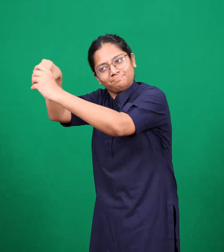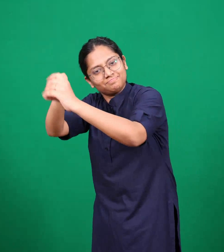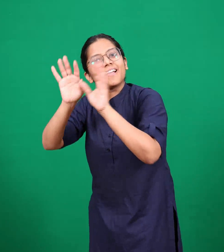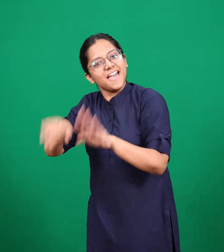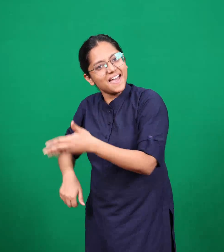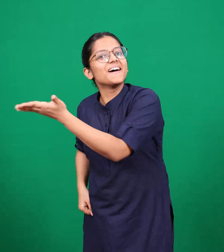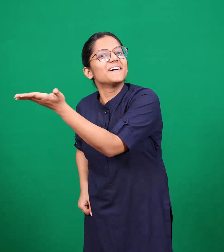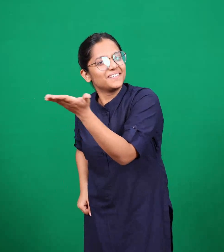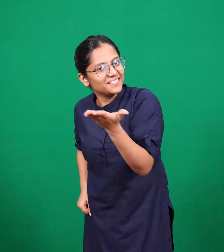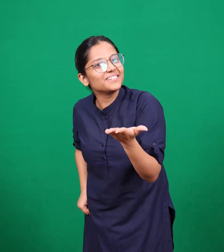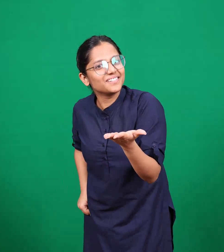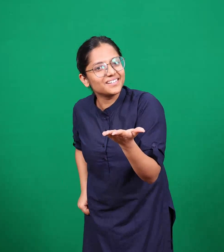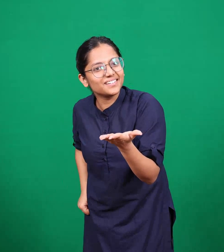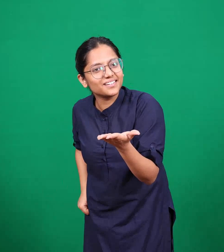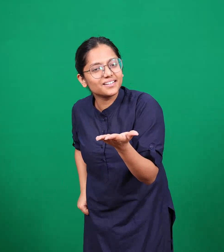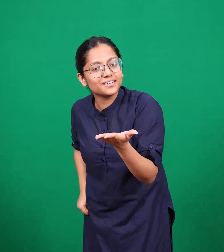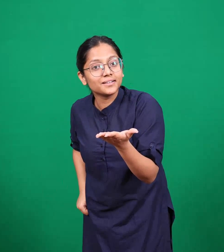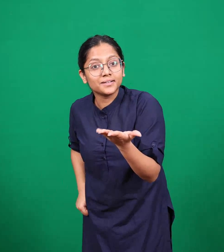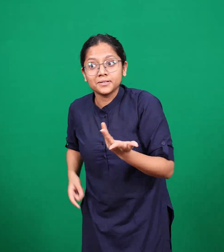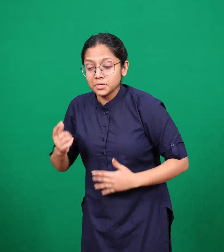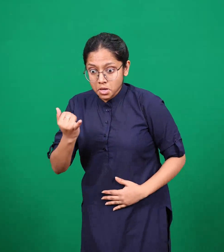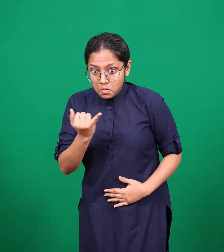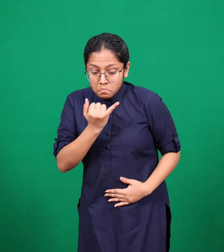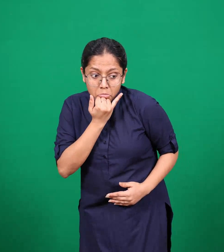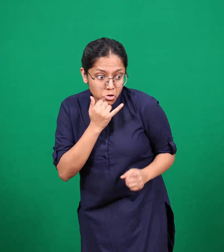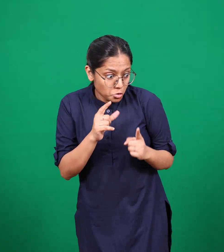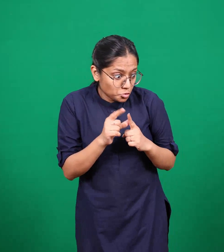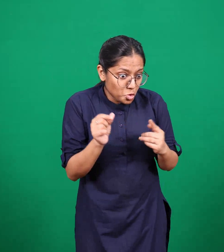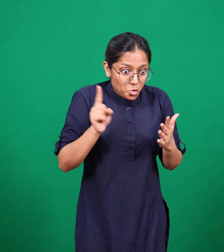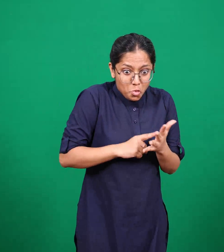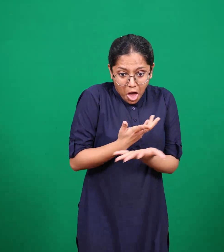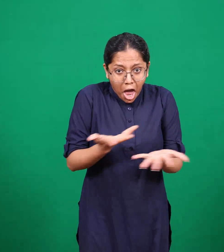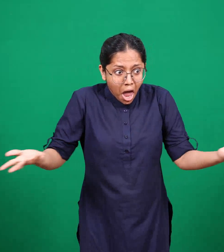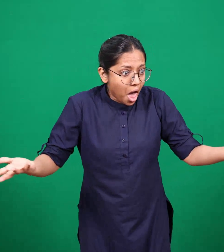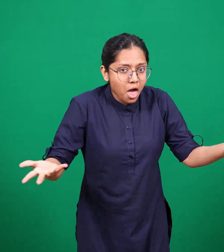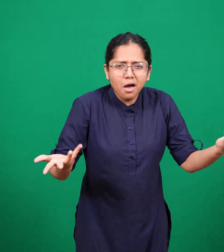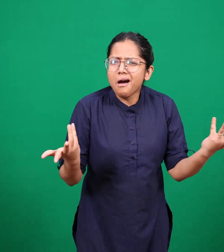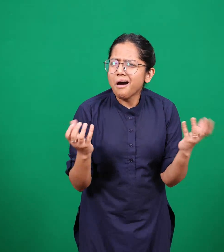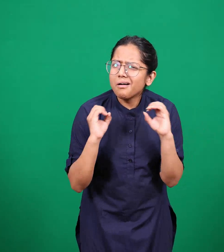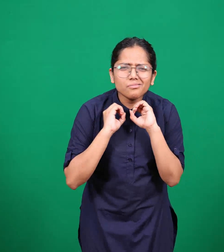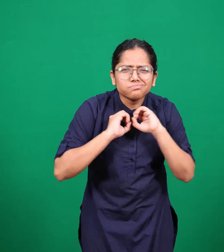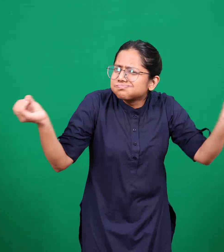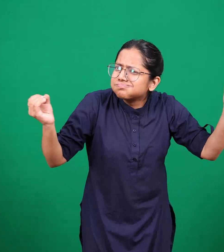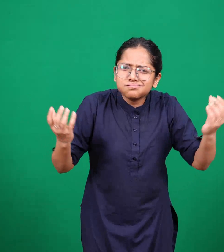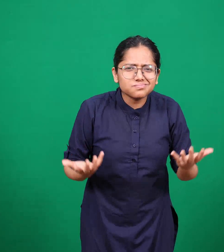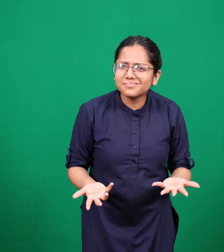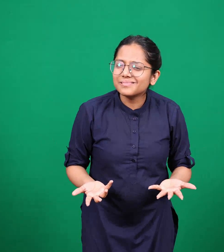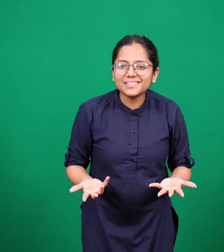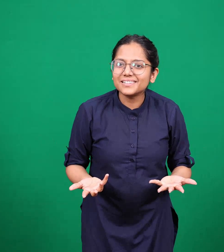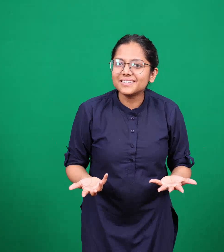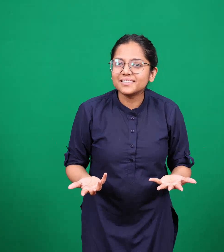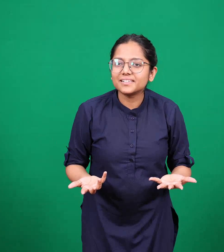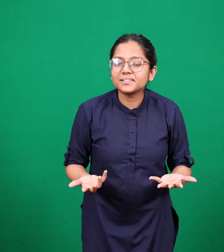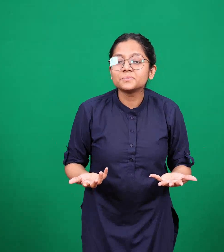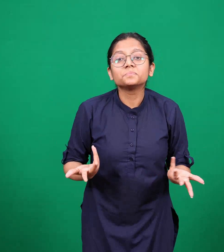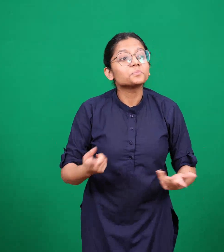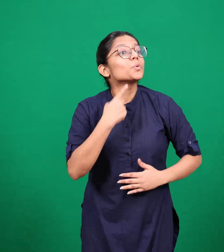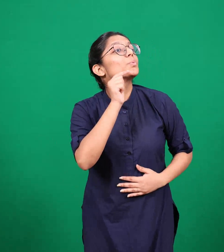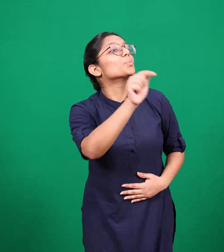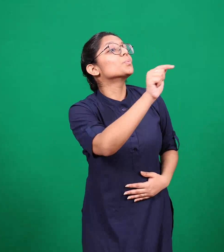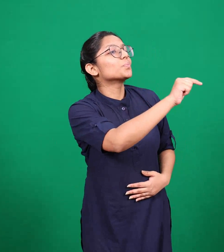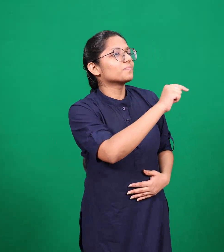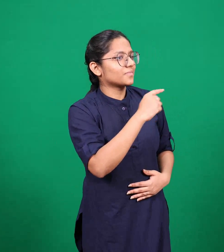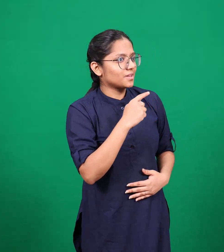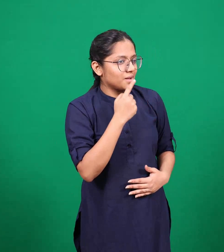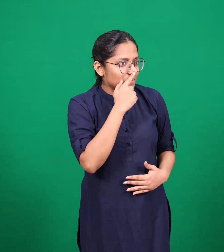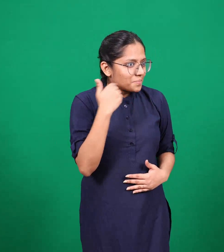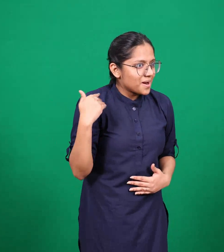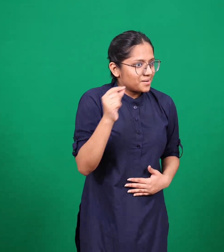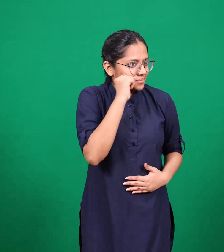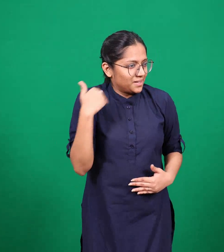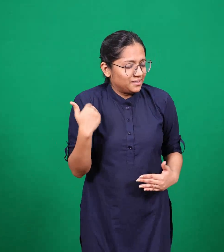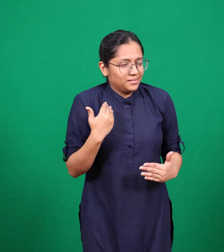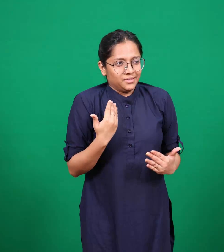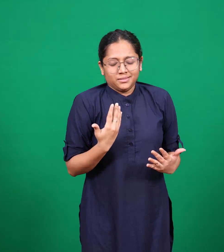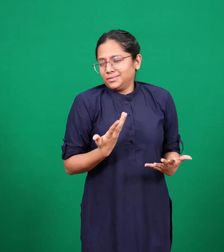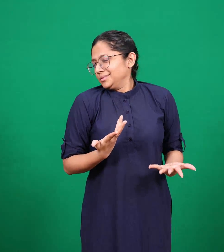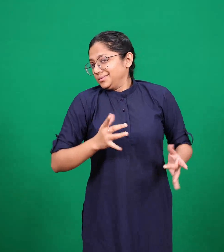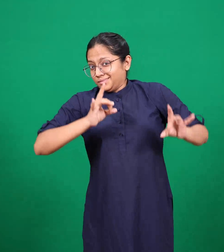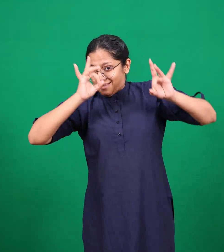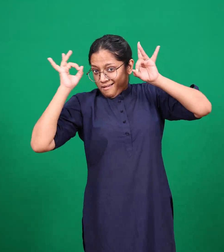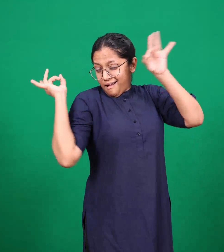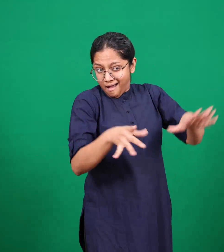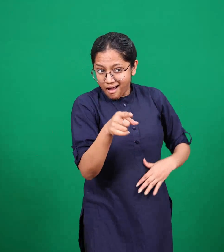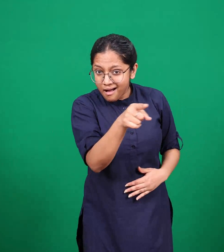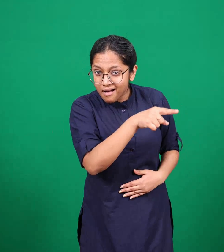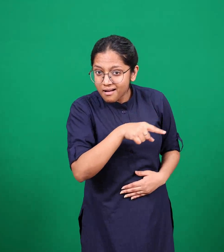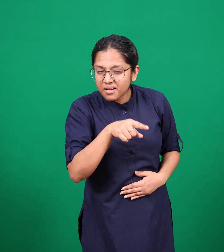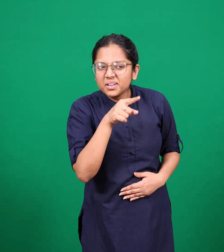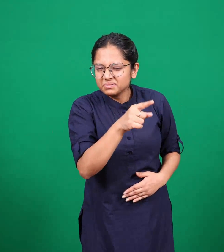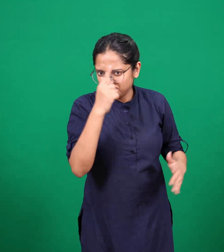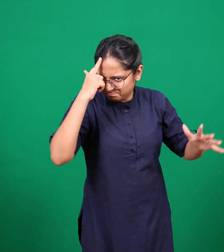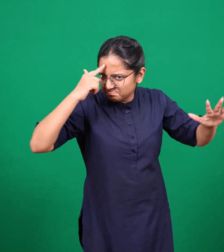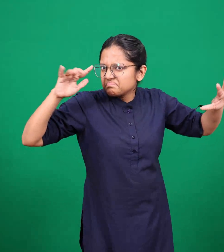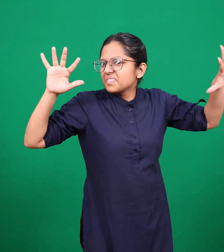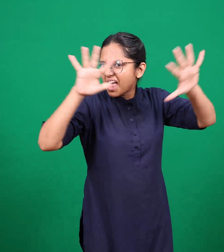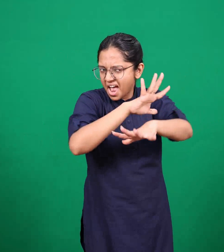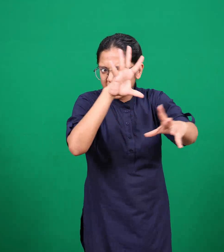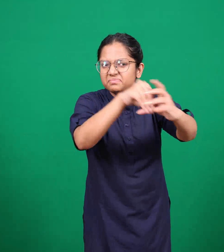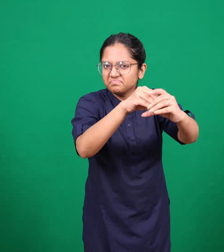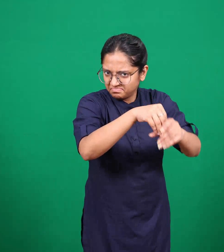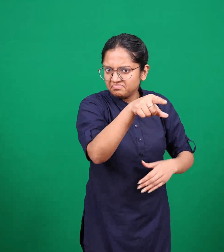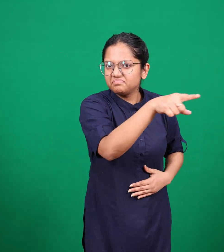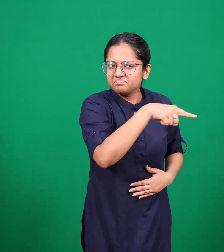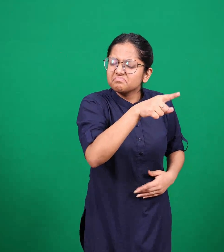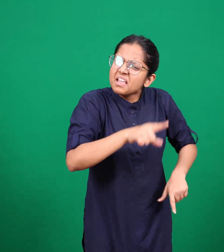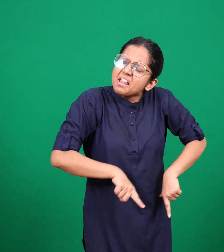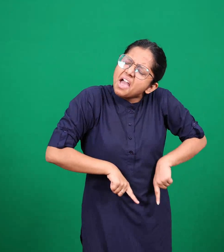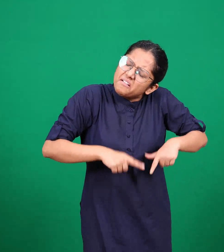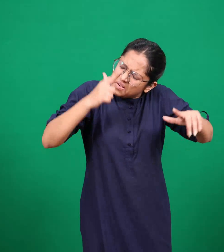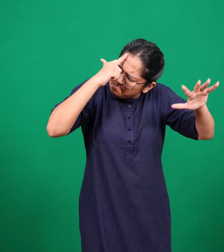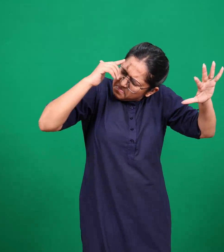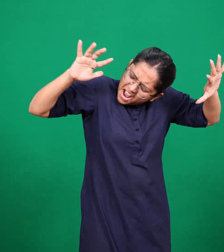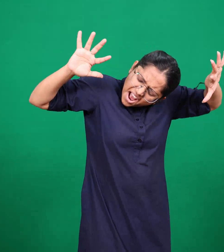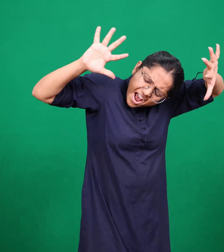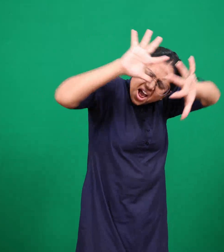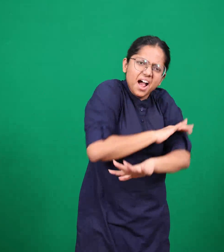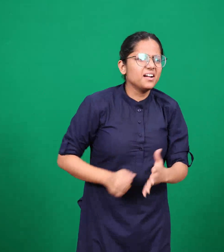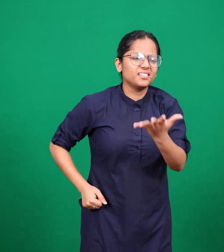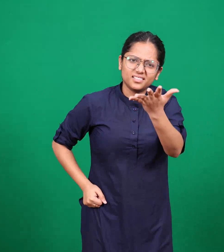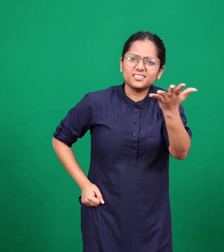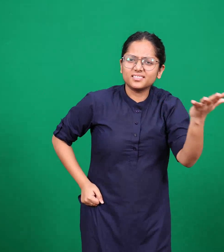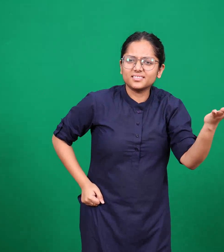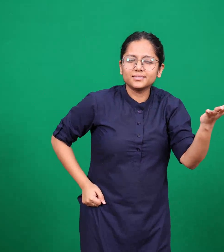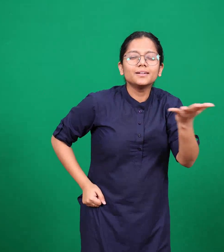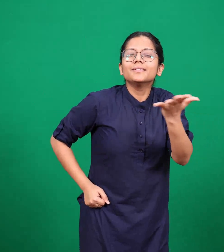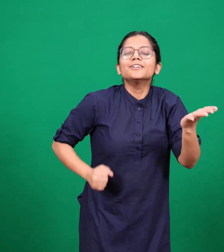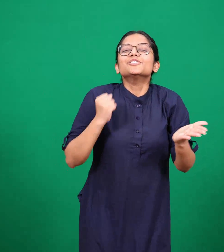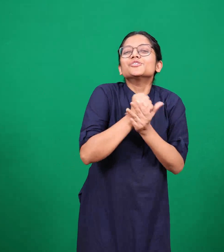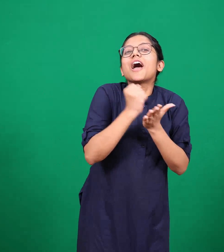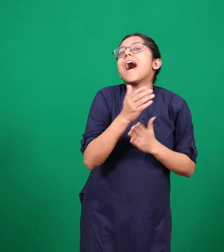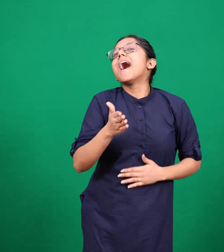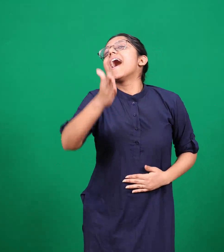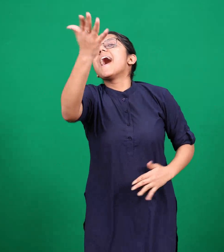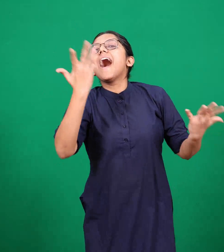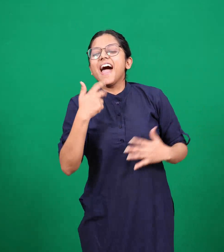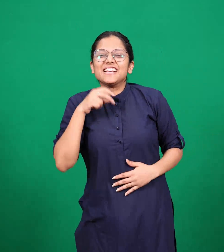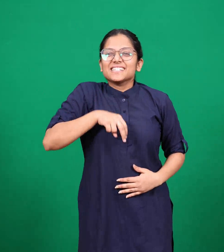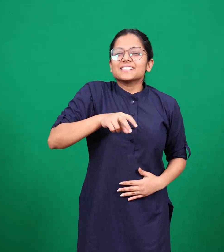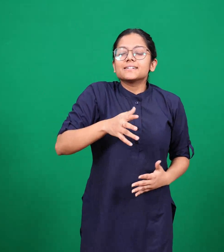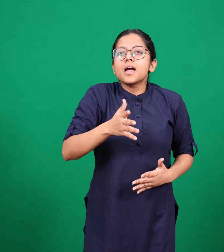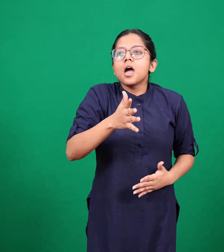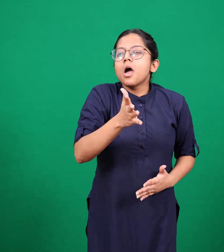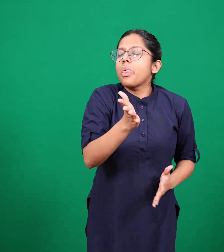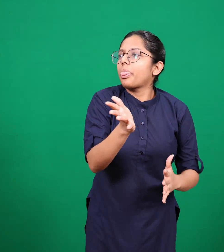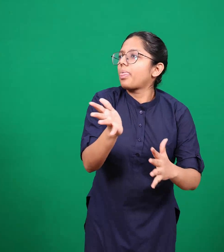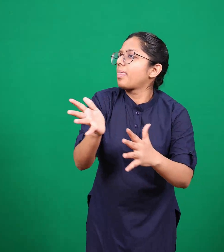But whoever hates his brother is in the darkness and walks in the darkness.